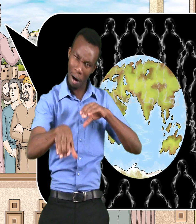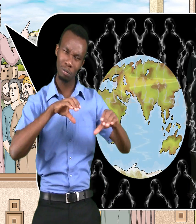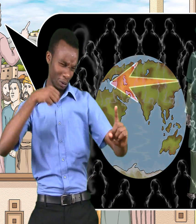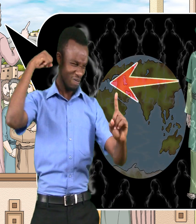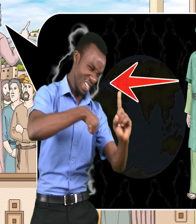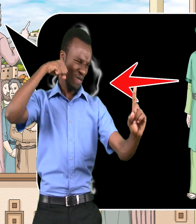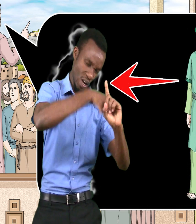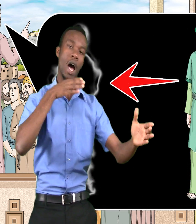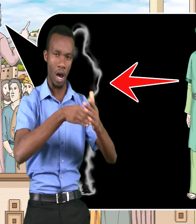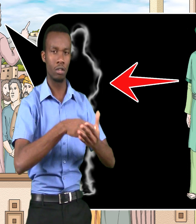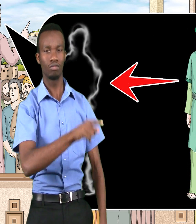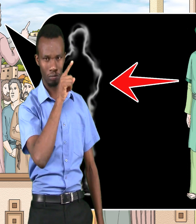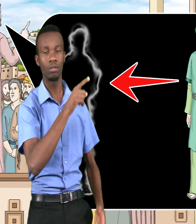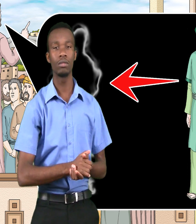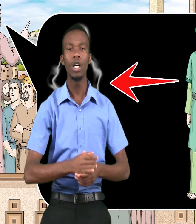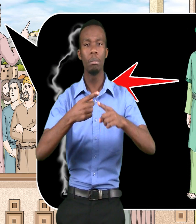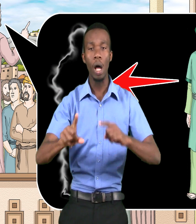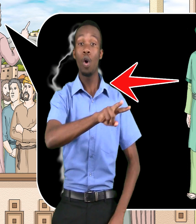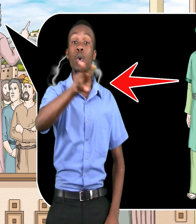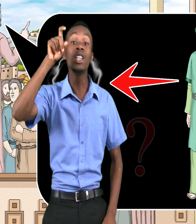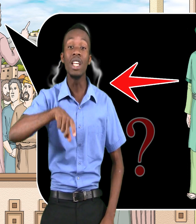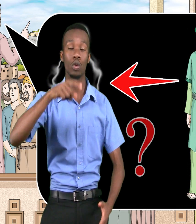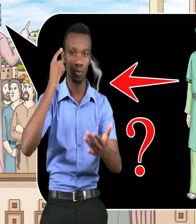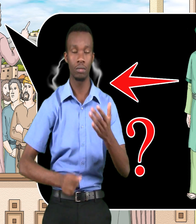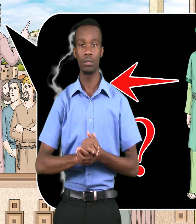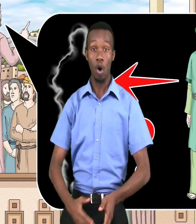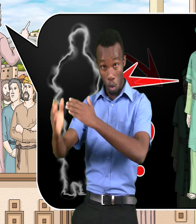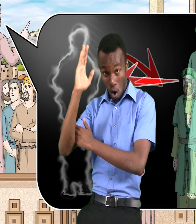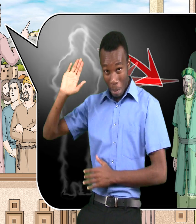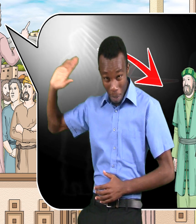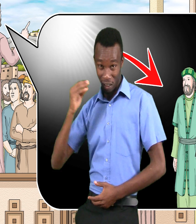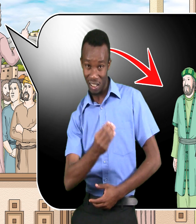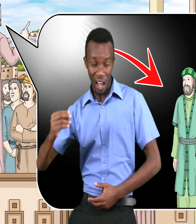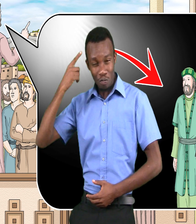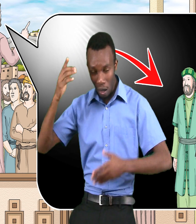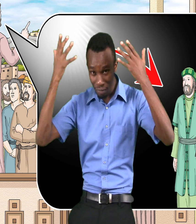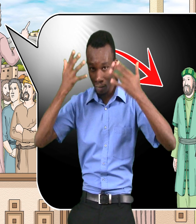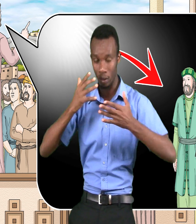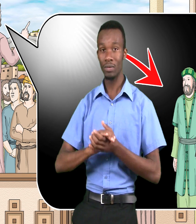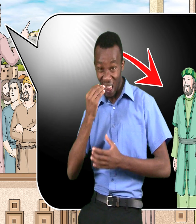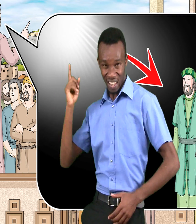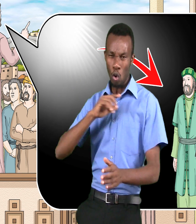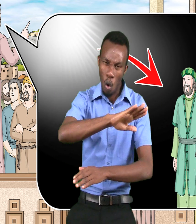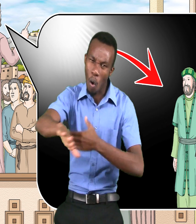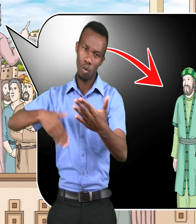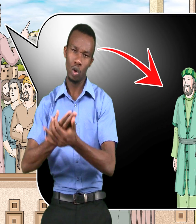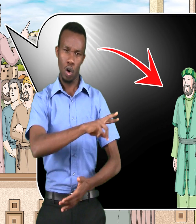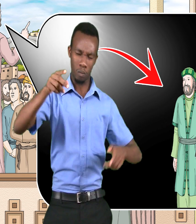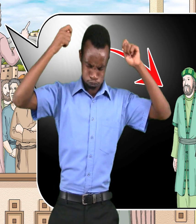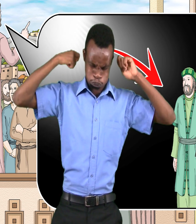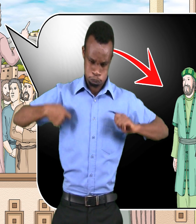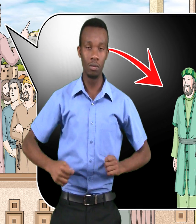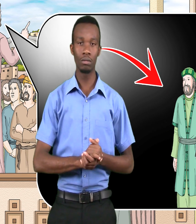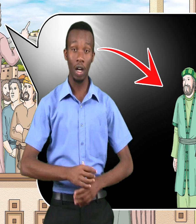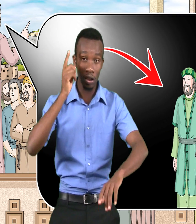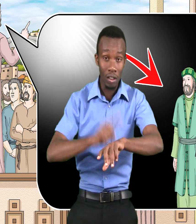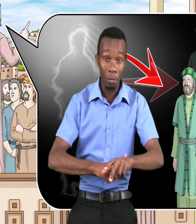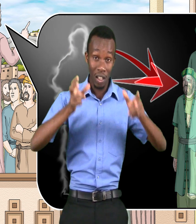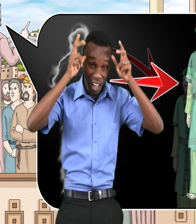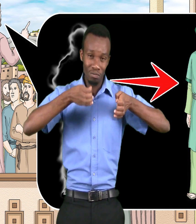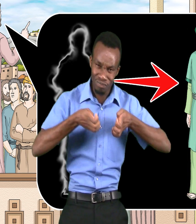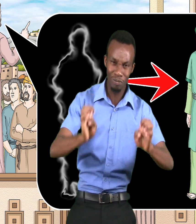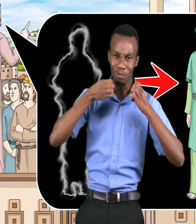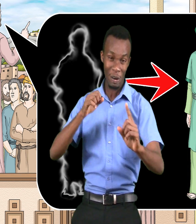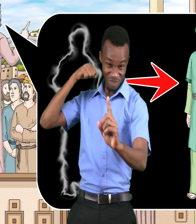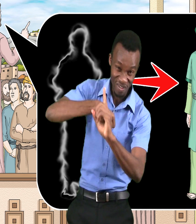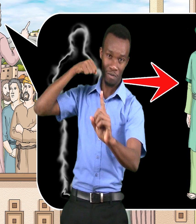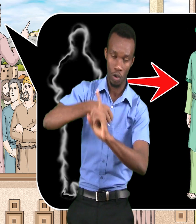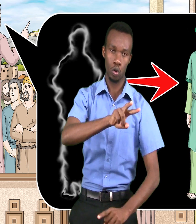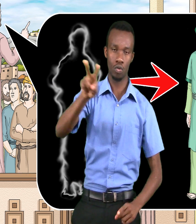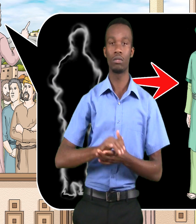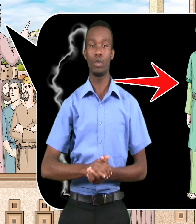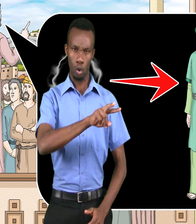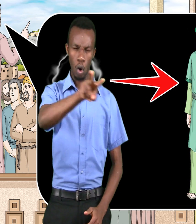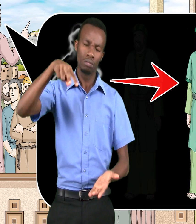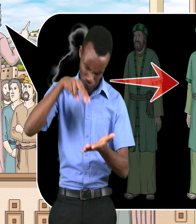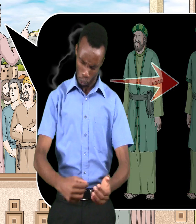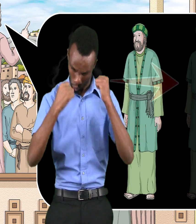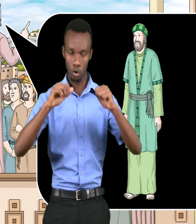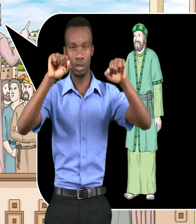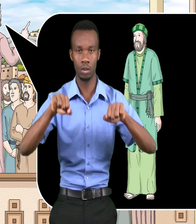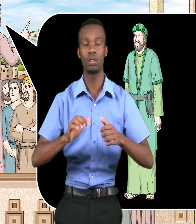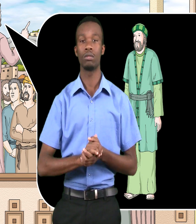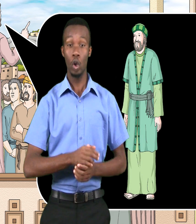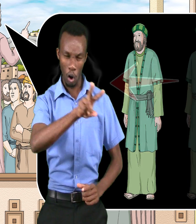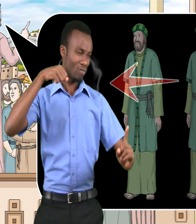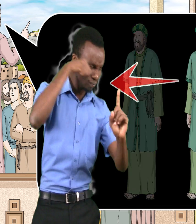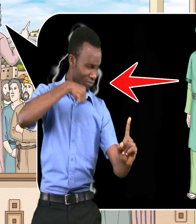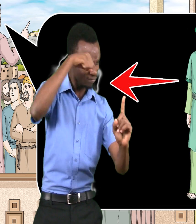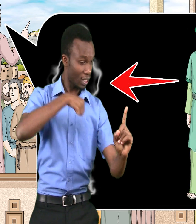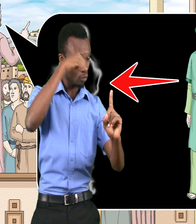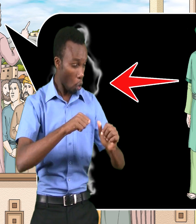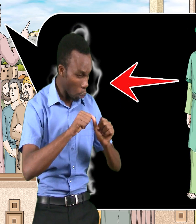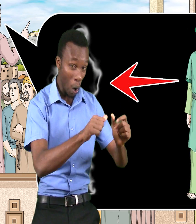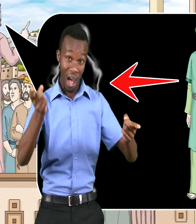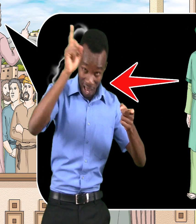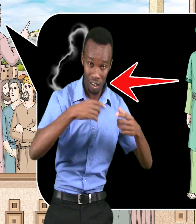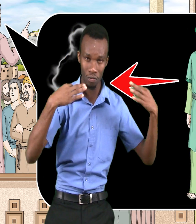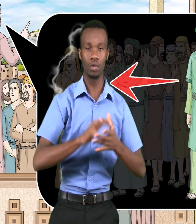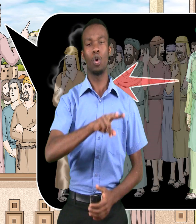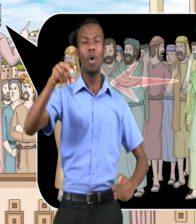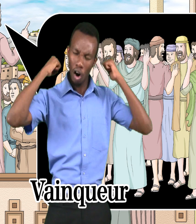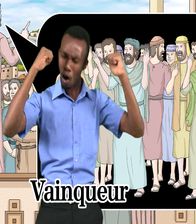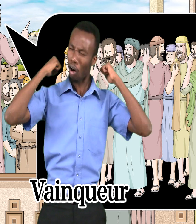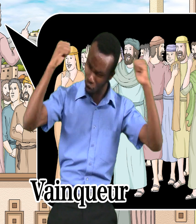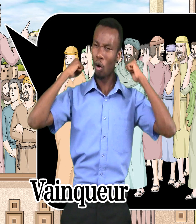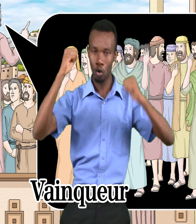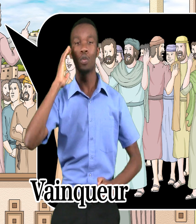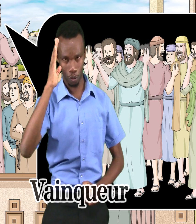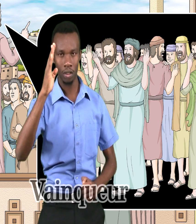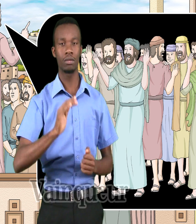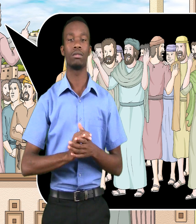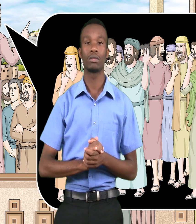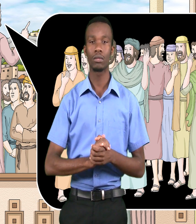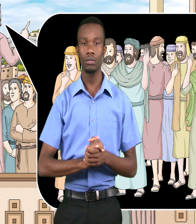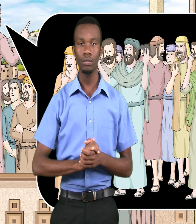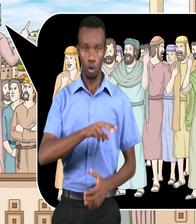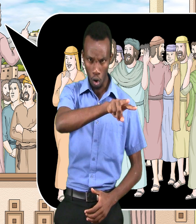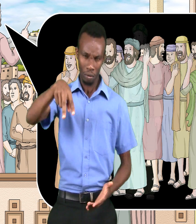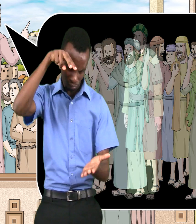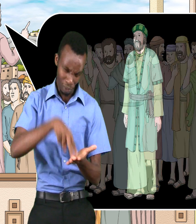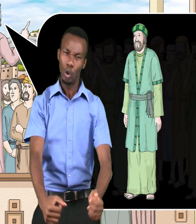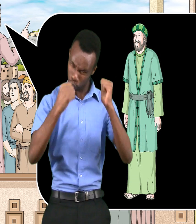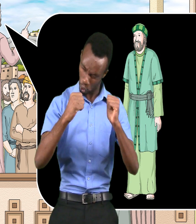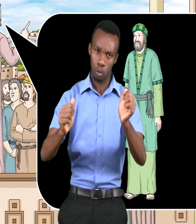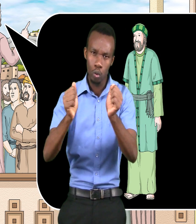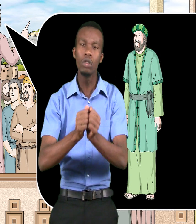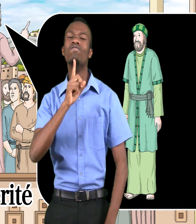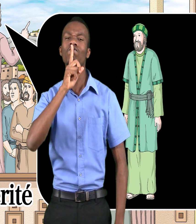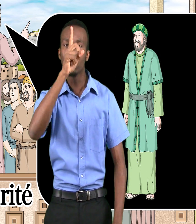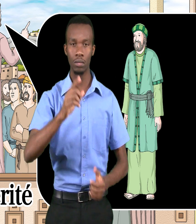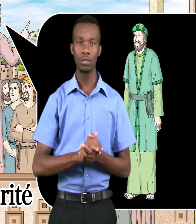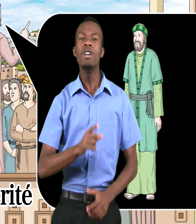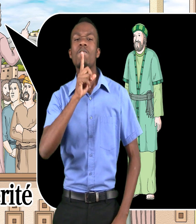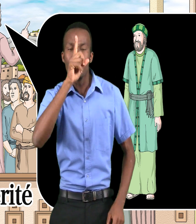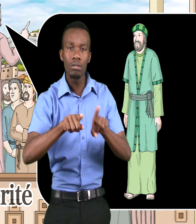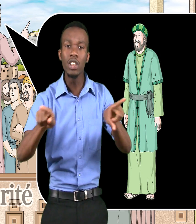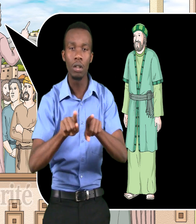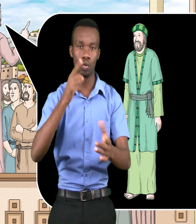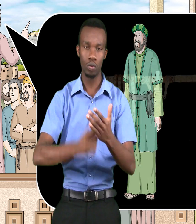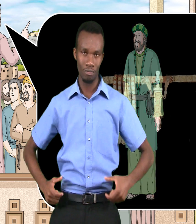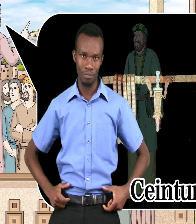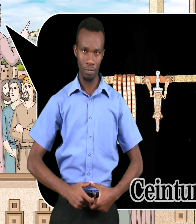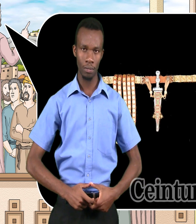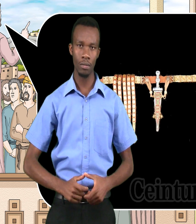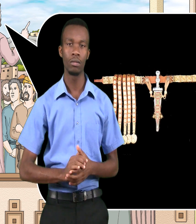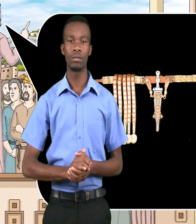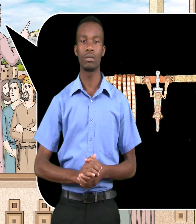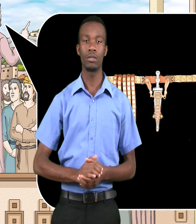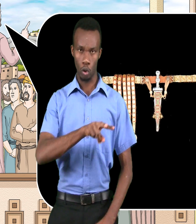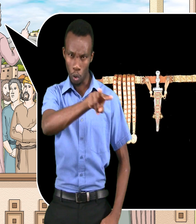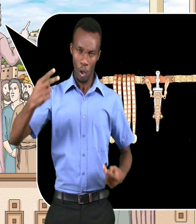Therefore take up the full armor of God, so that when the day of evil comes, you will be able to stand your ground, and having done everything, to stand.